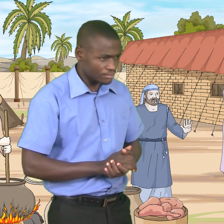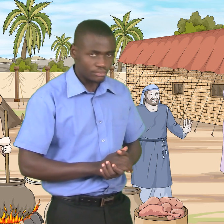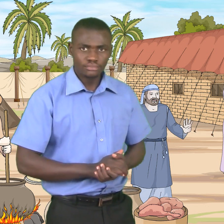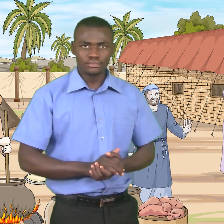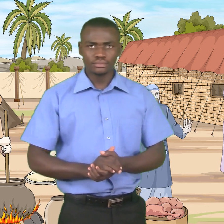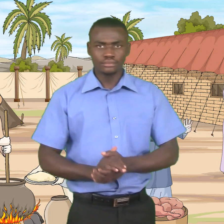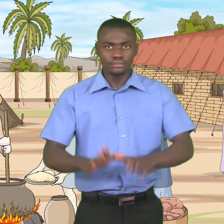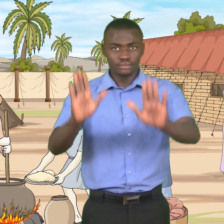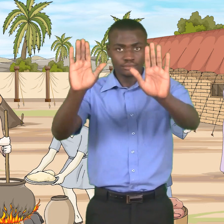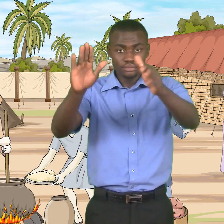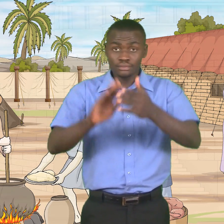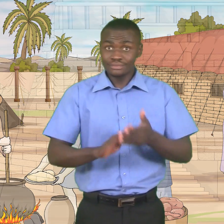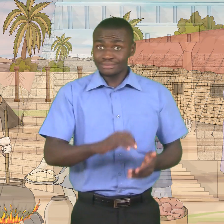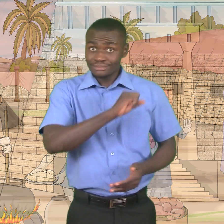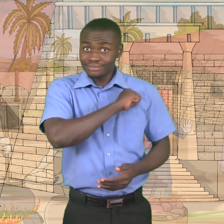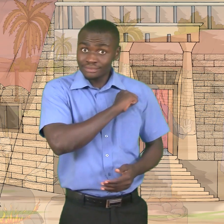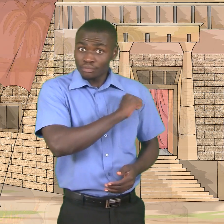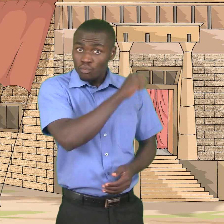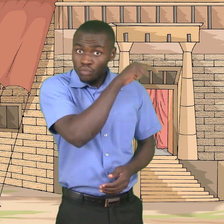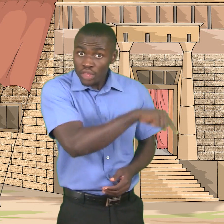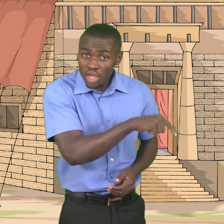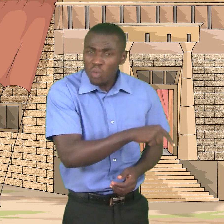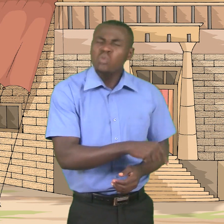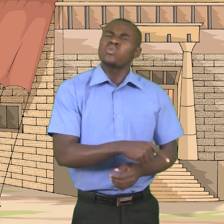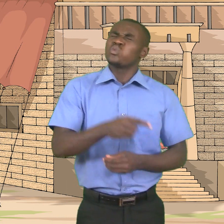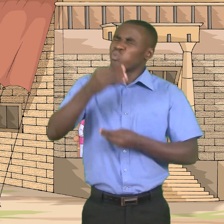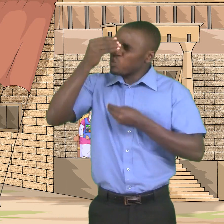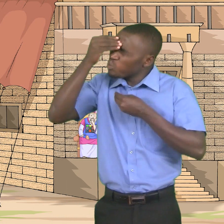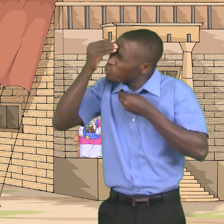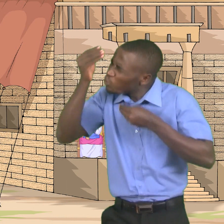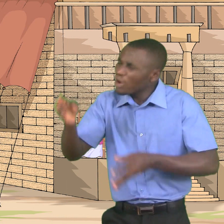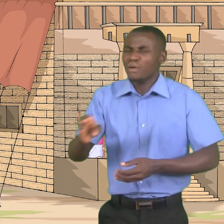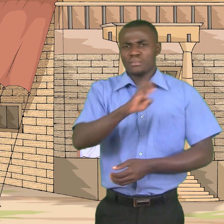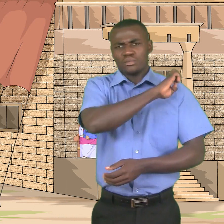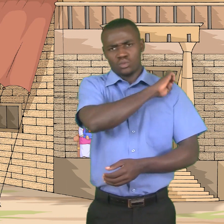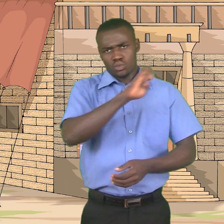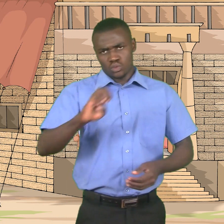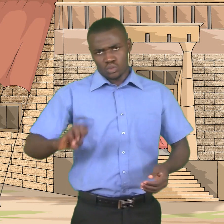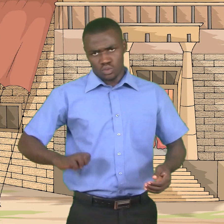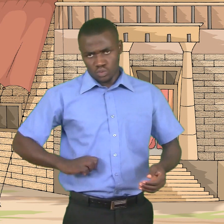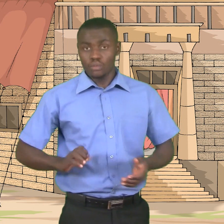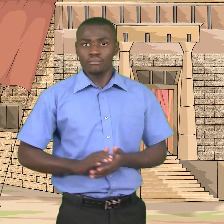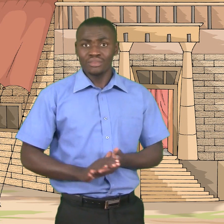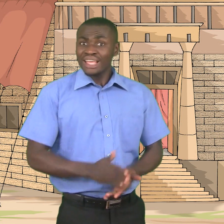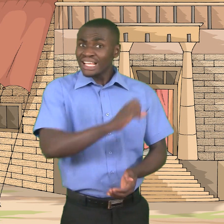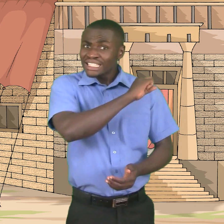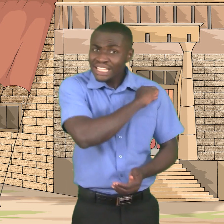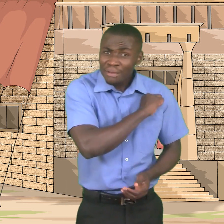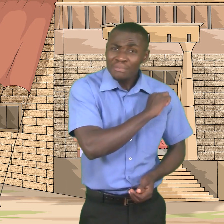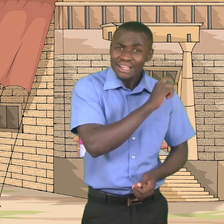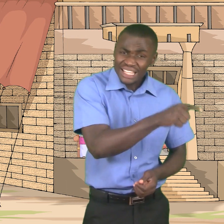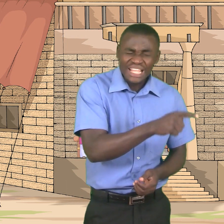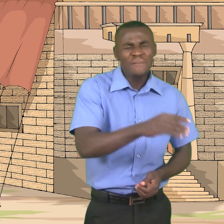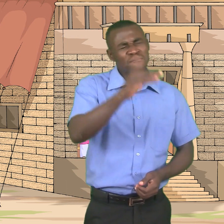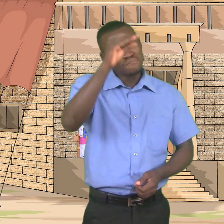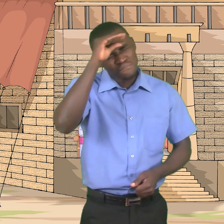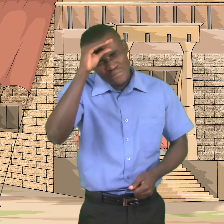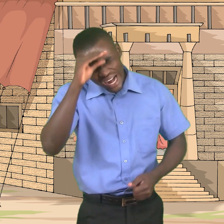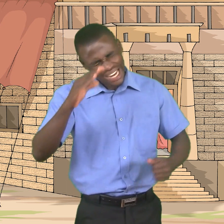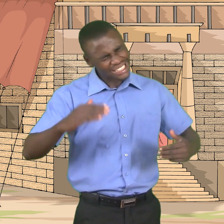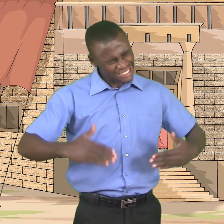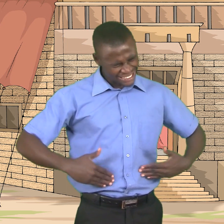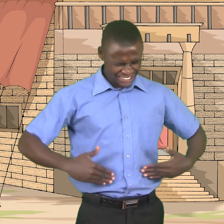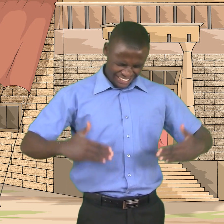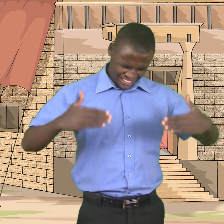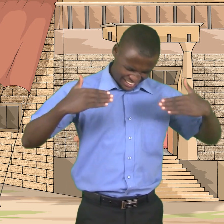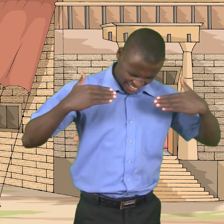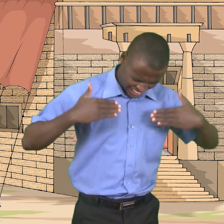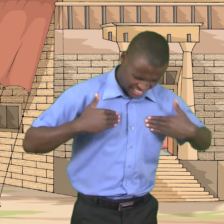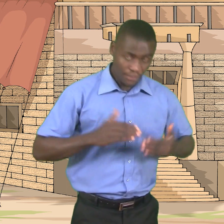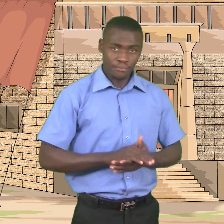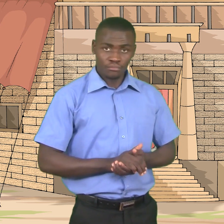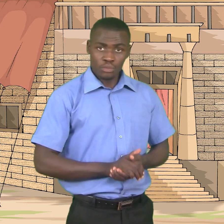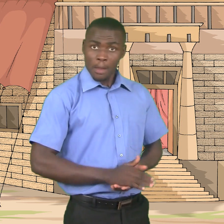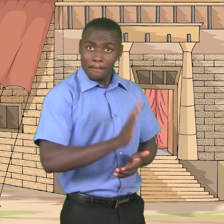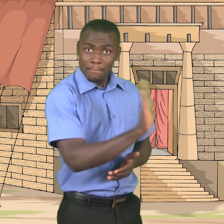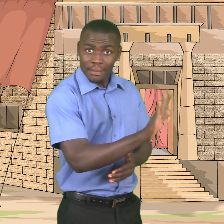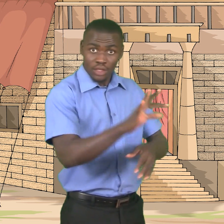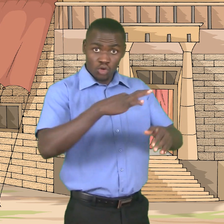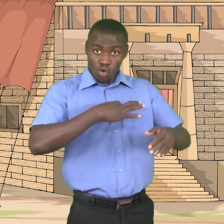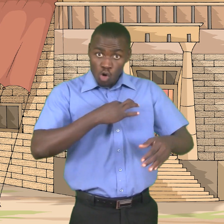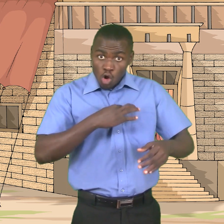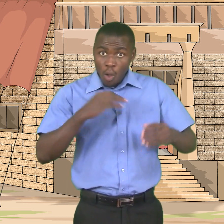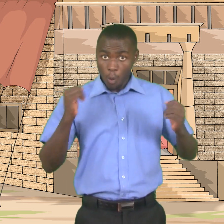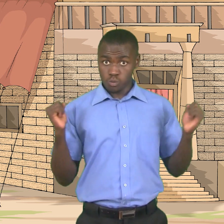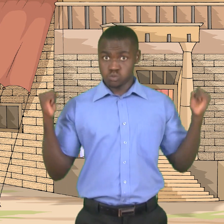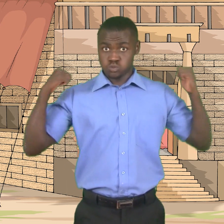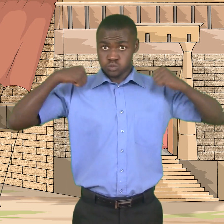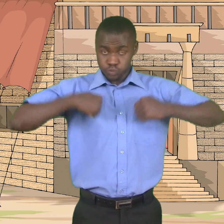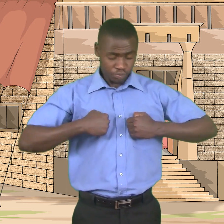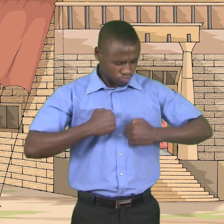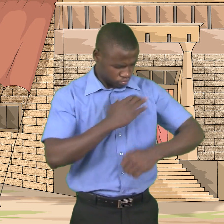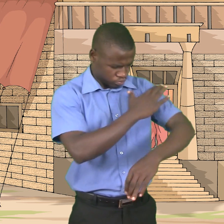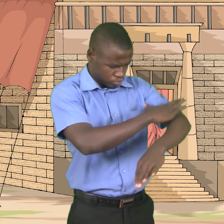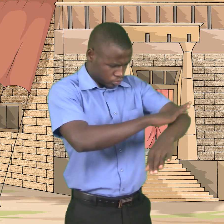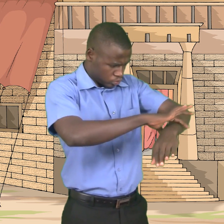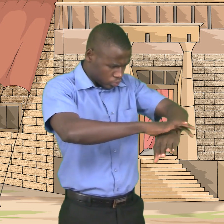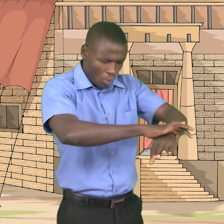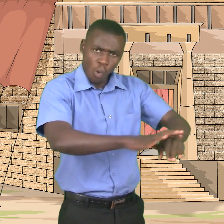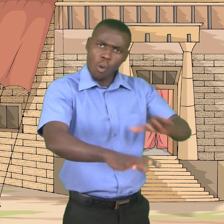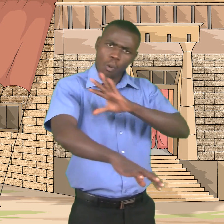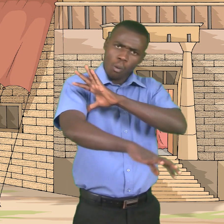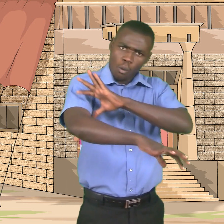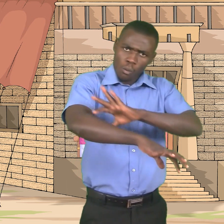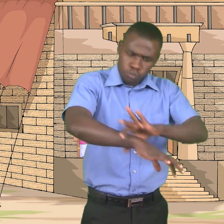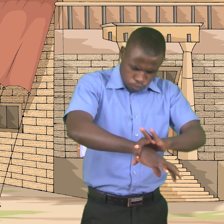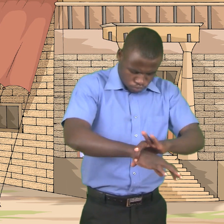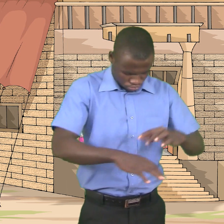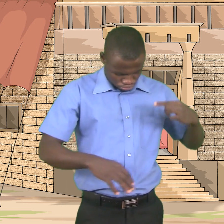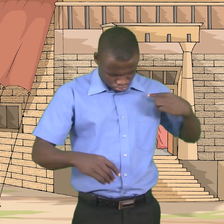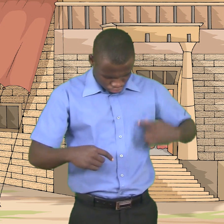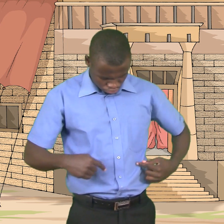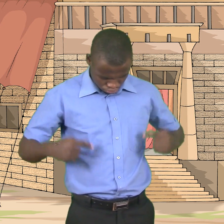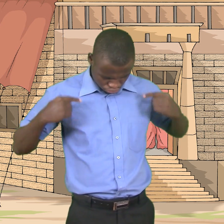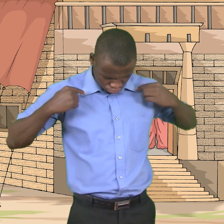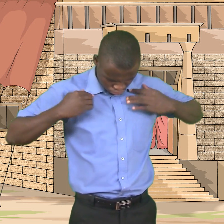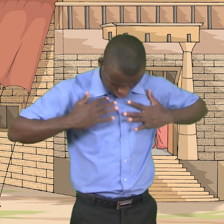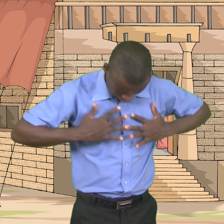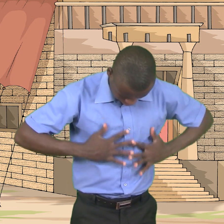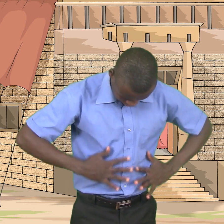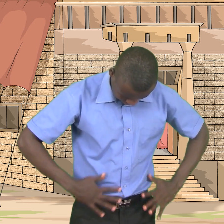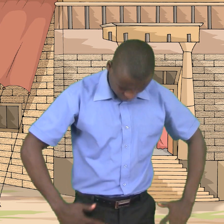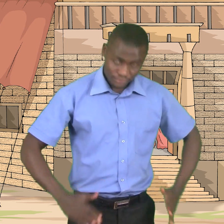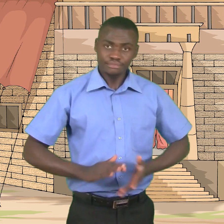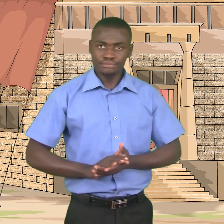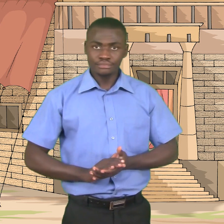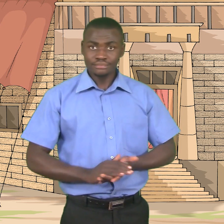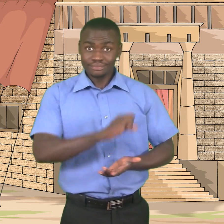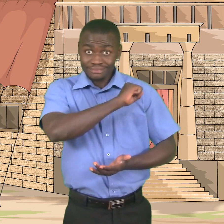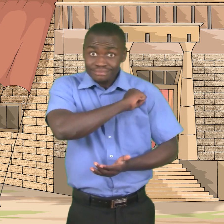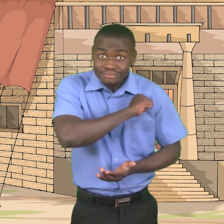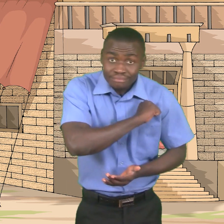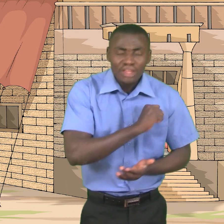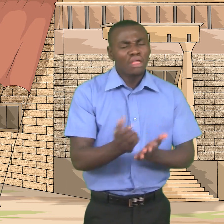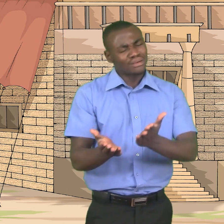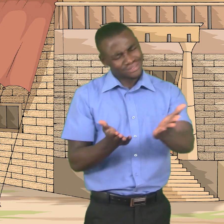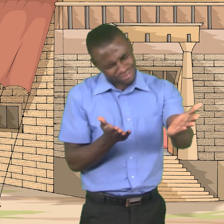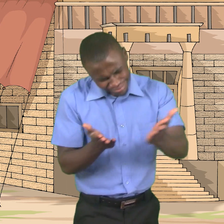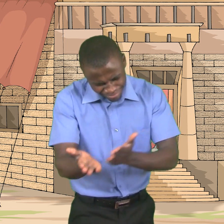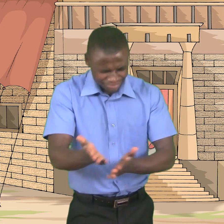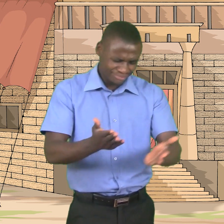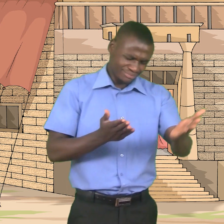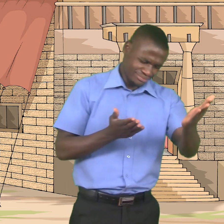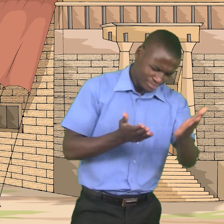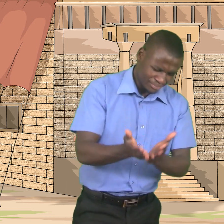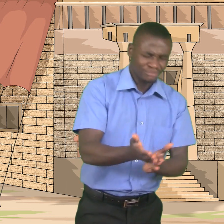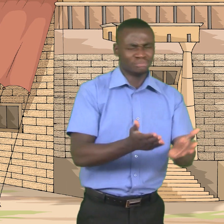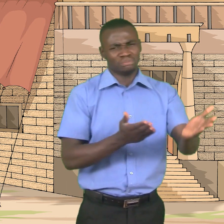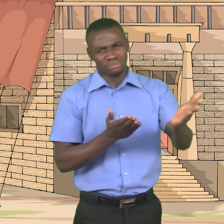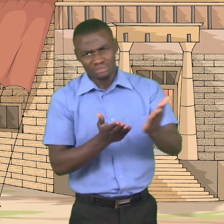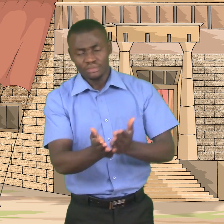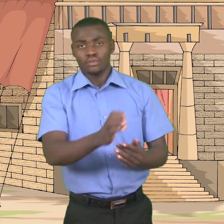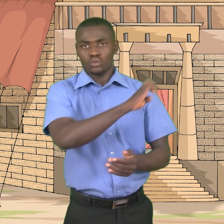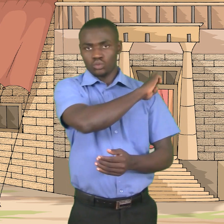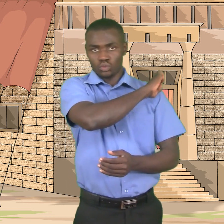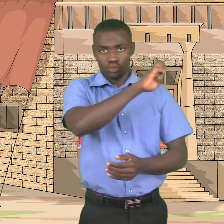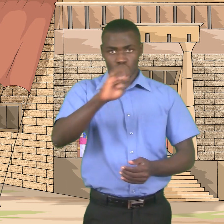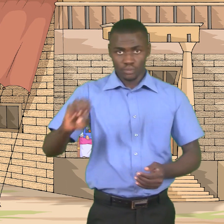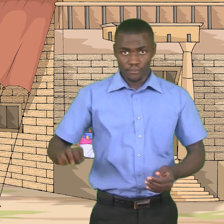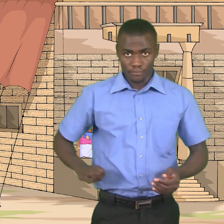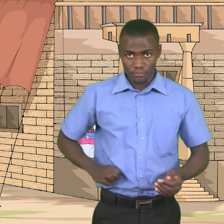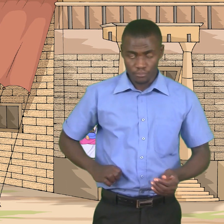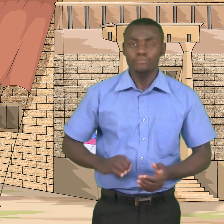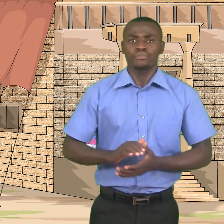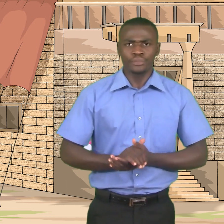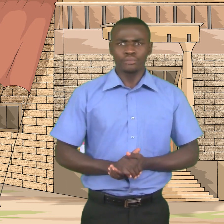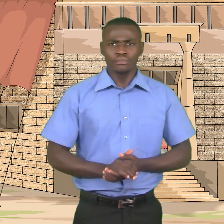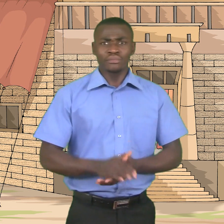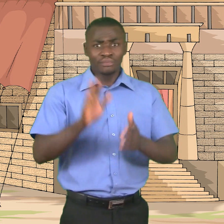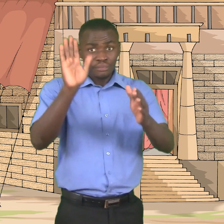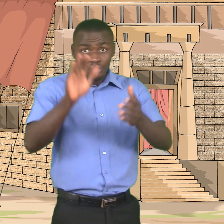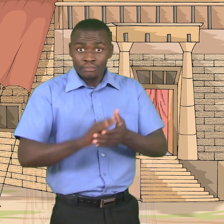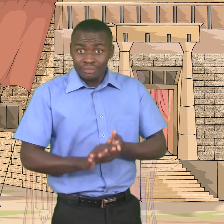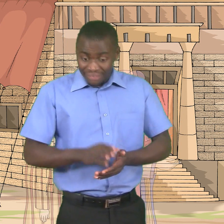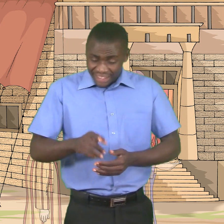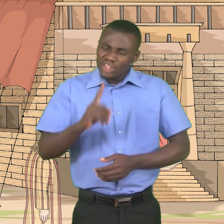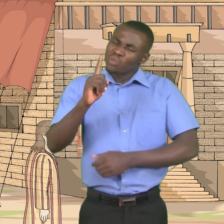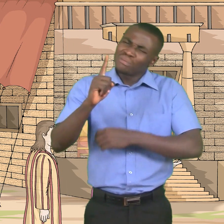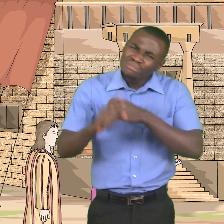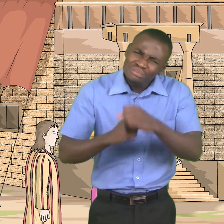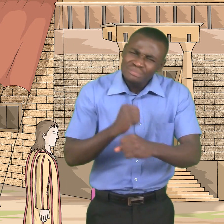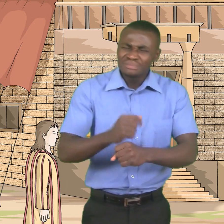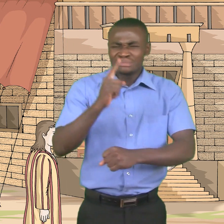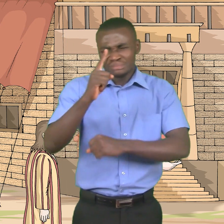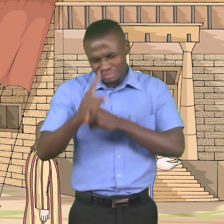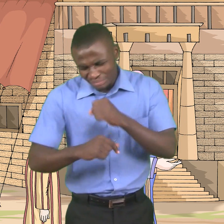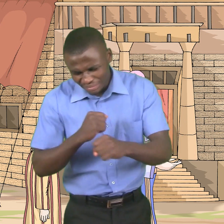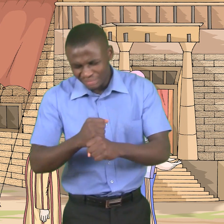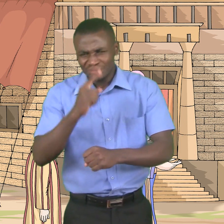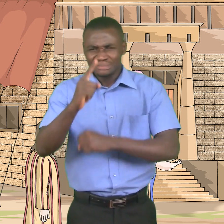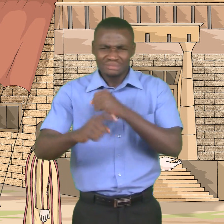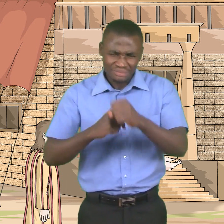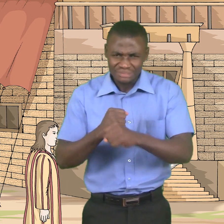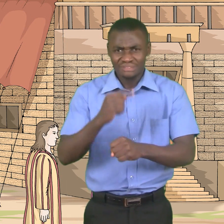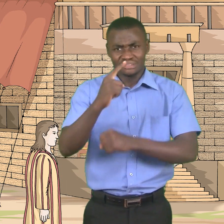Now Samuel was ministering before the LORD—a boy wearing a linen ephod.